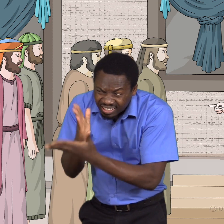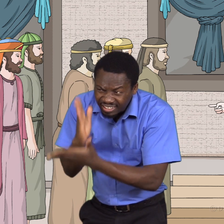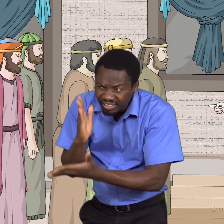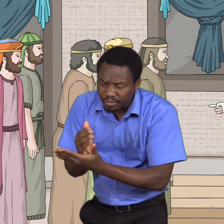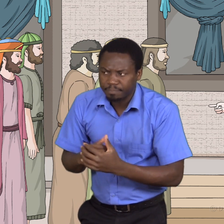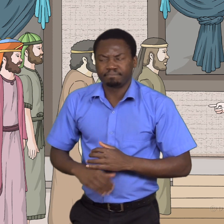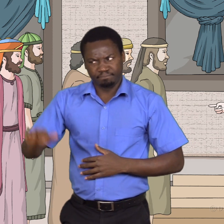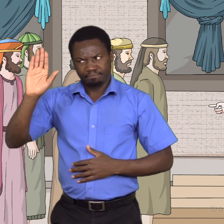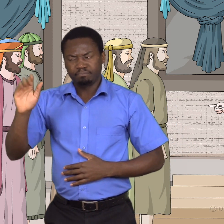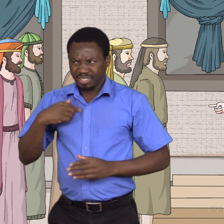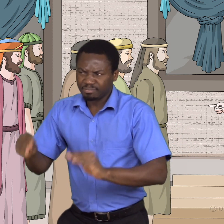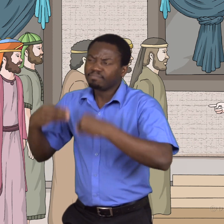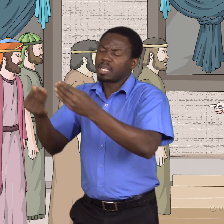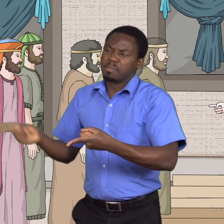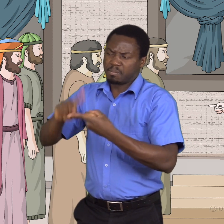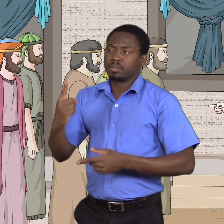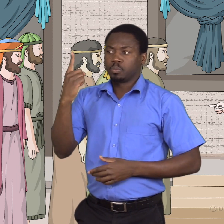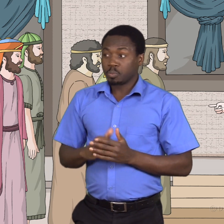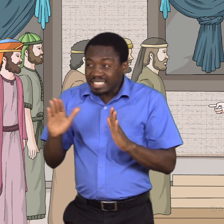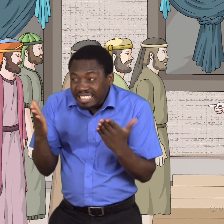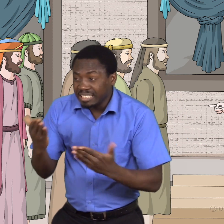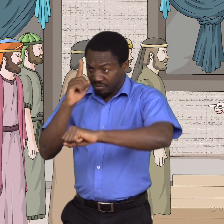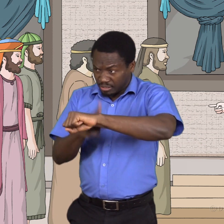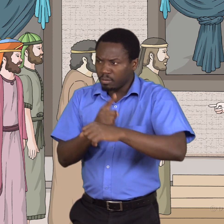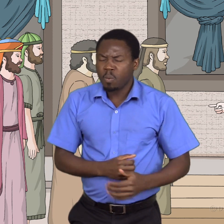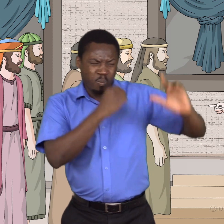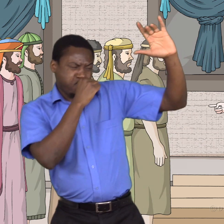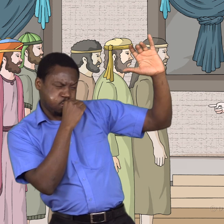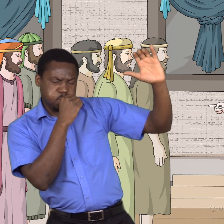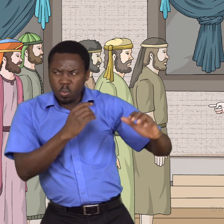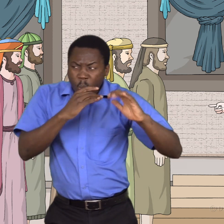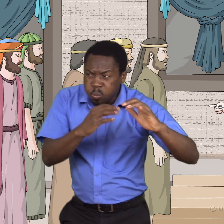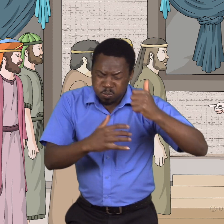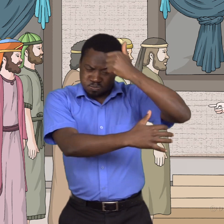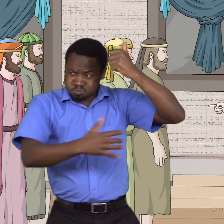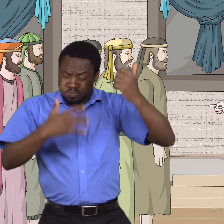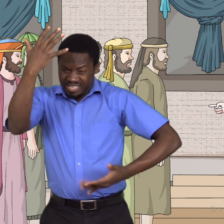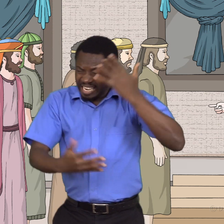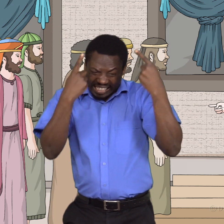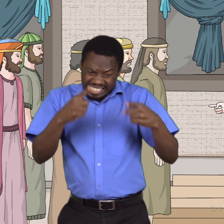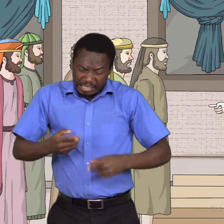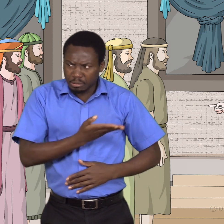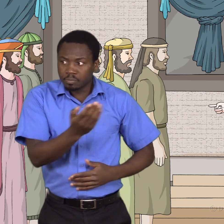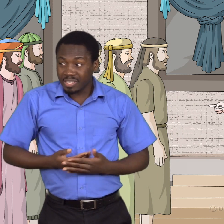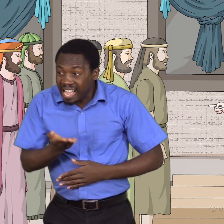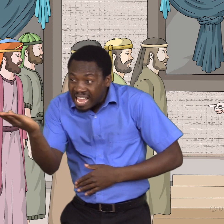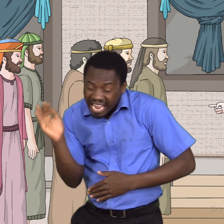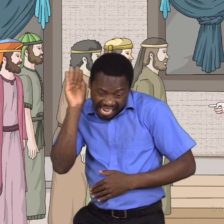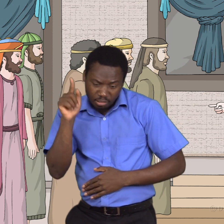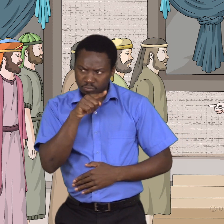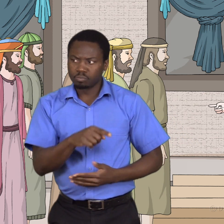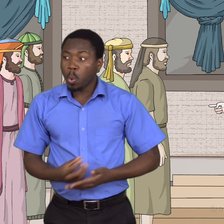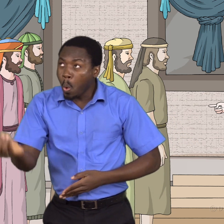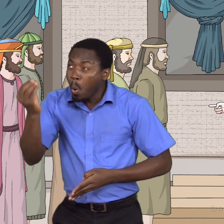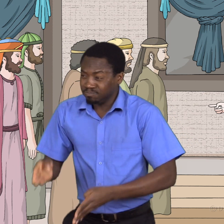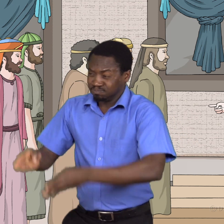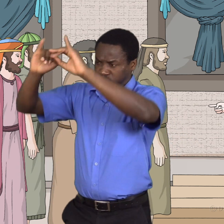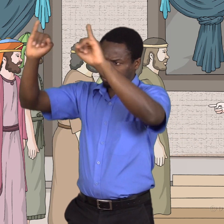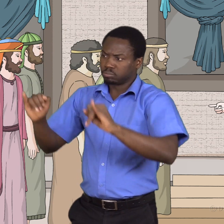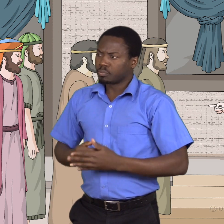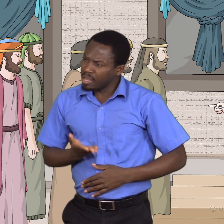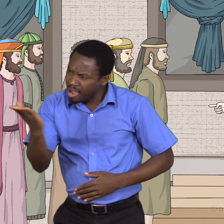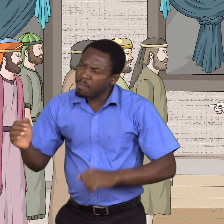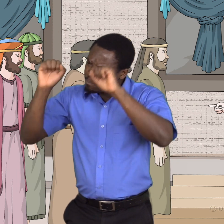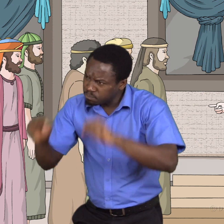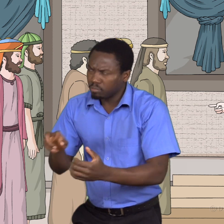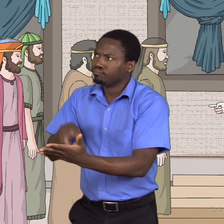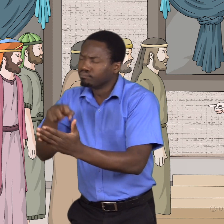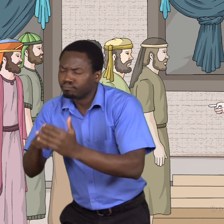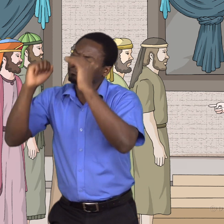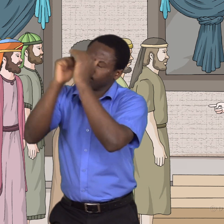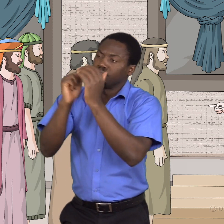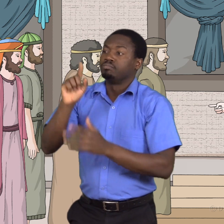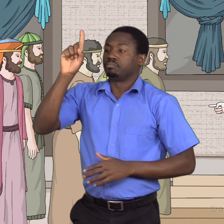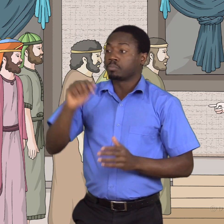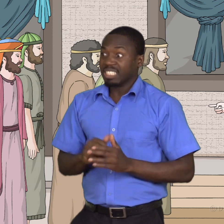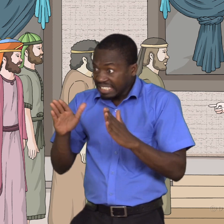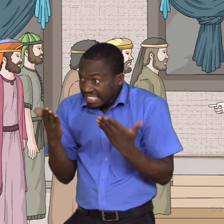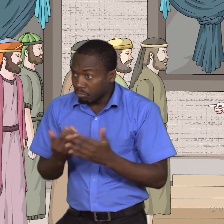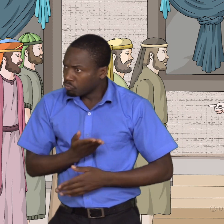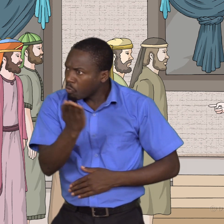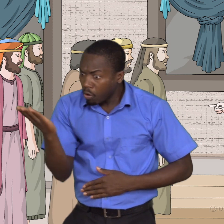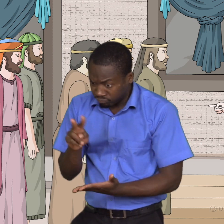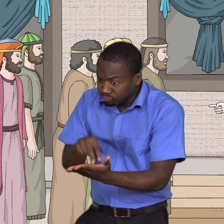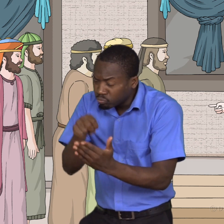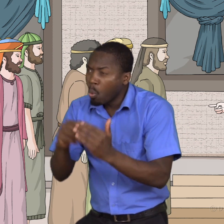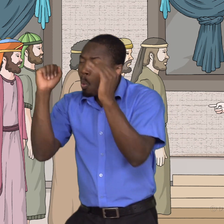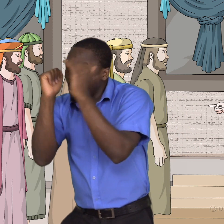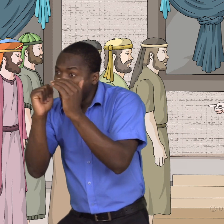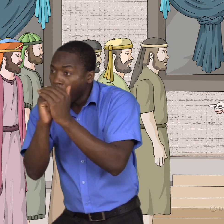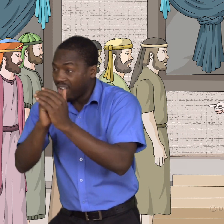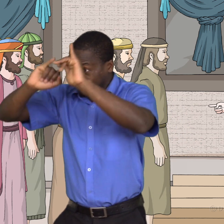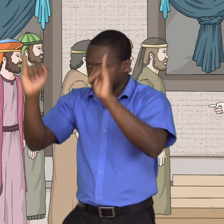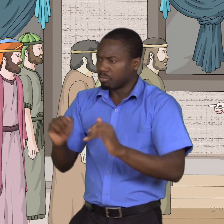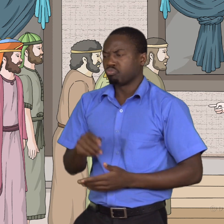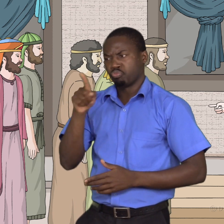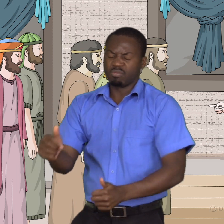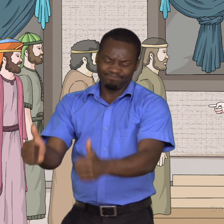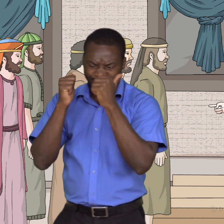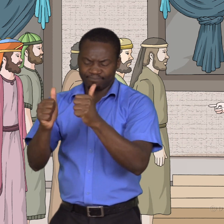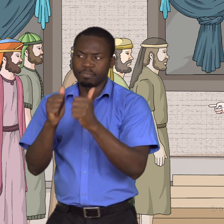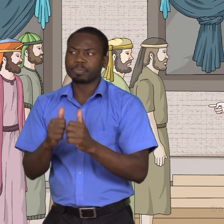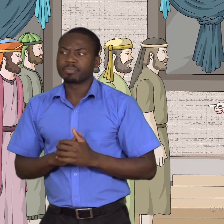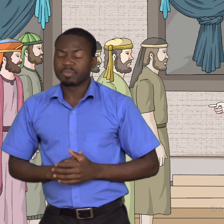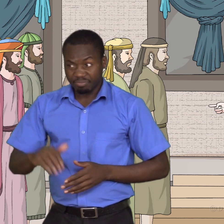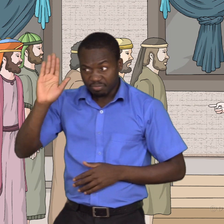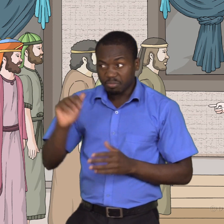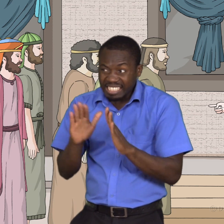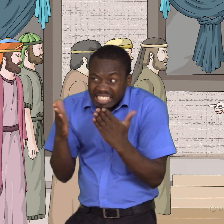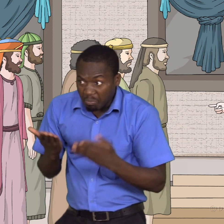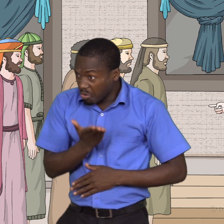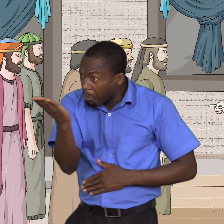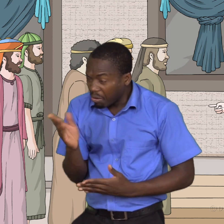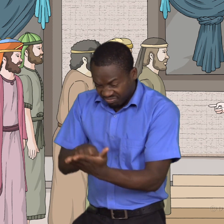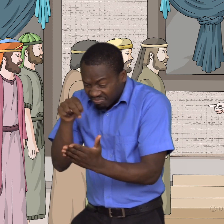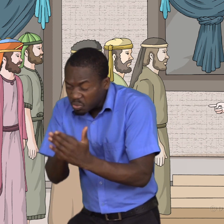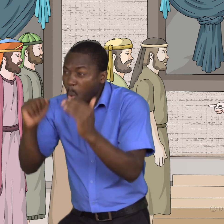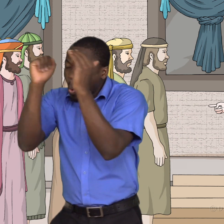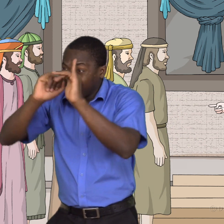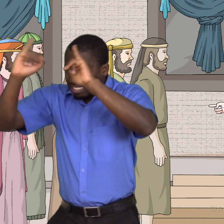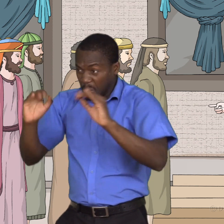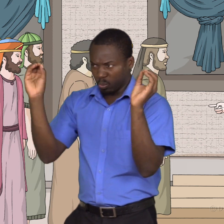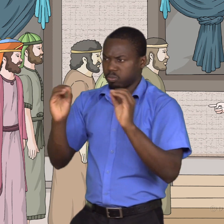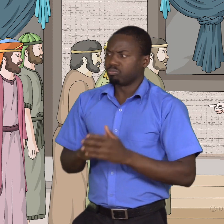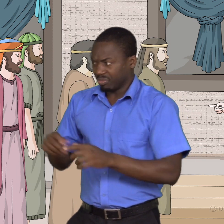Now, if you are ready, as soon as you hear the sound of the horn, flute, zither, lyre, harp, pipes, and all kinds of music, you must fall down and worship the statue I have made.